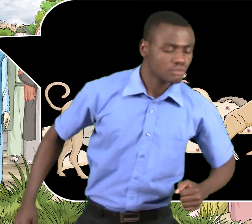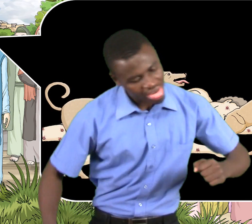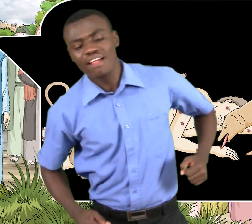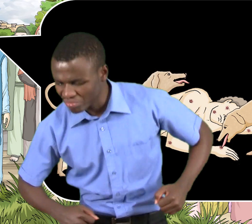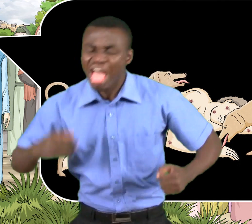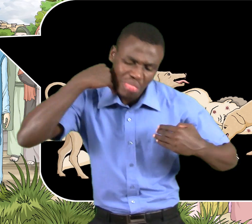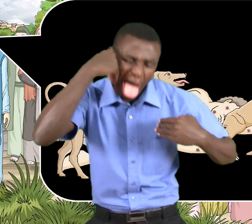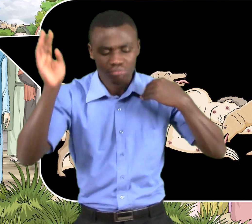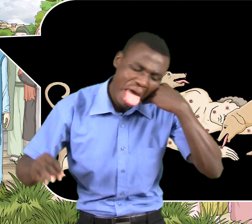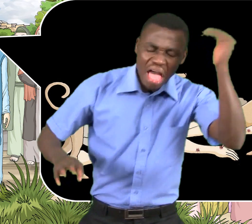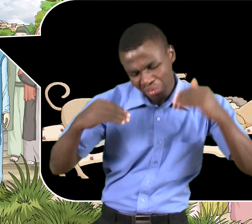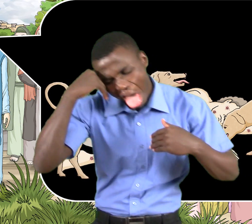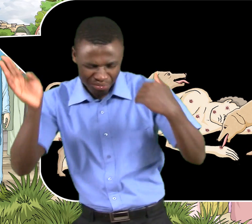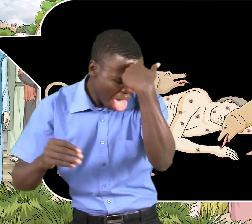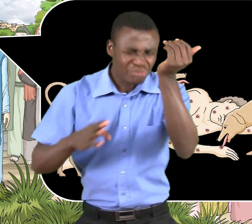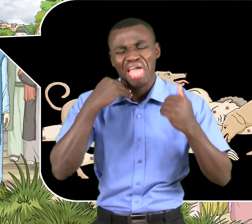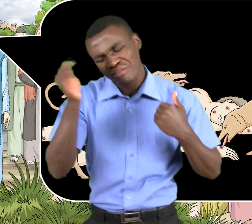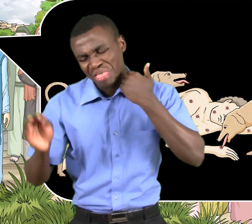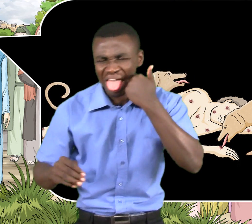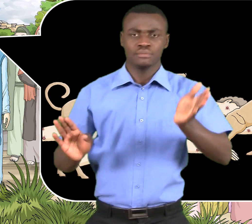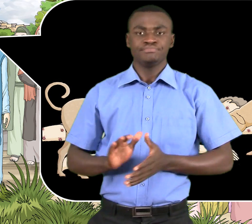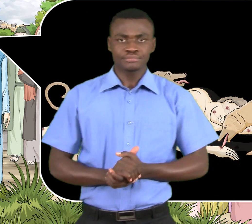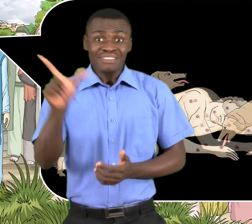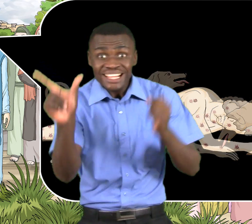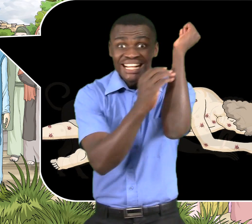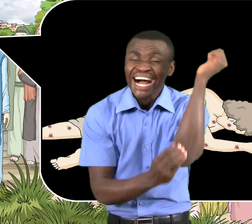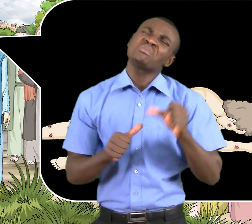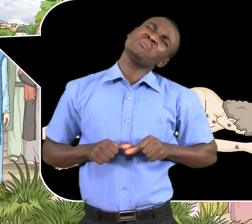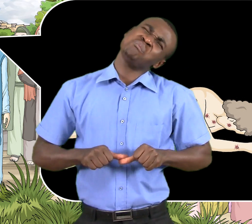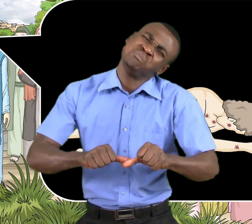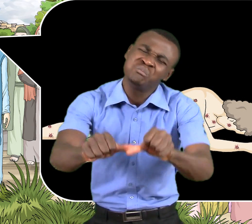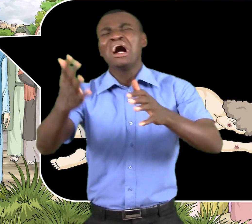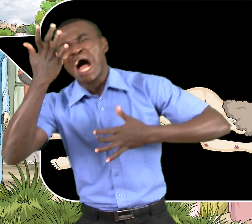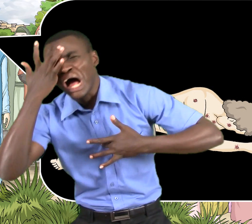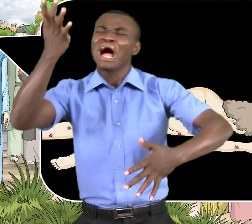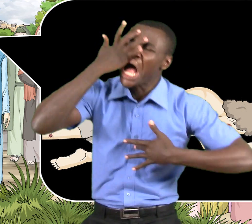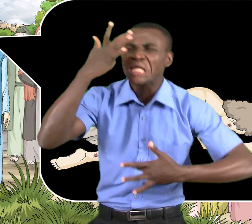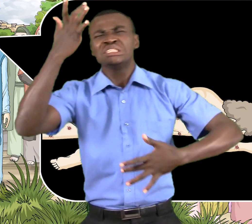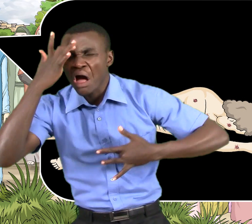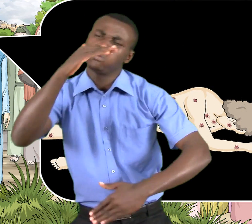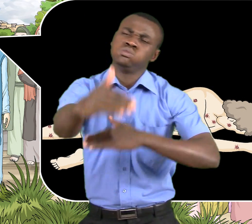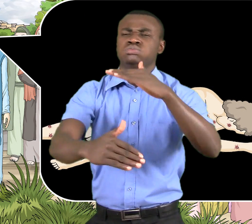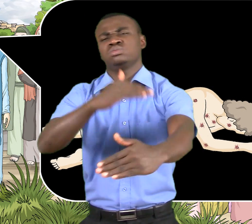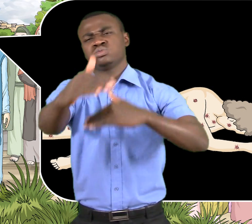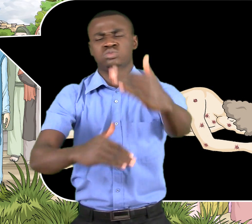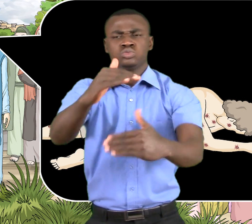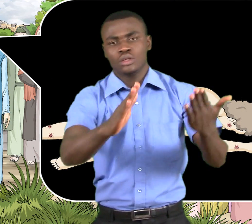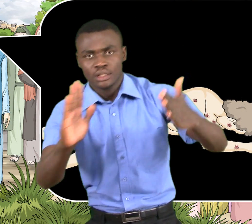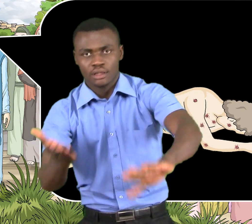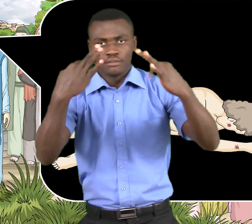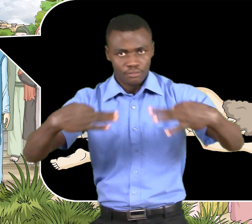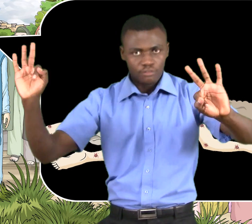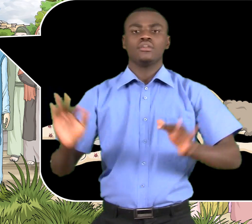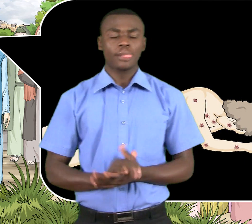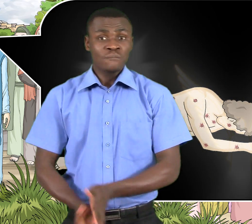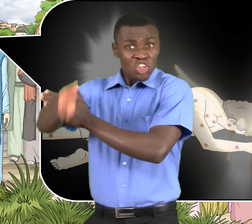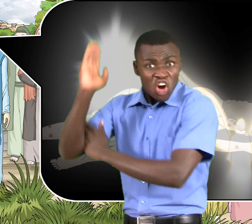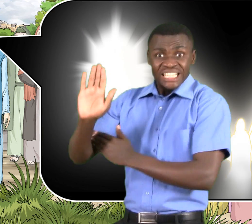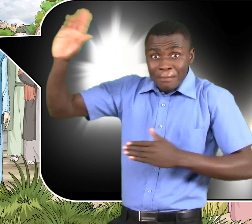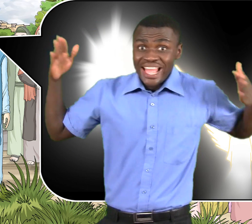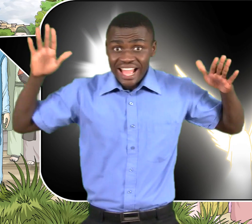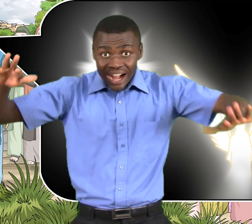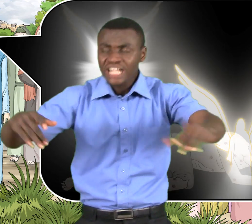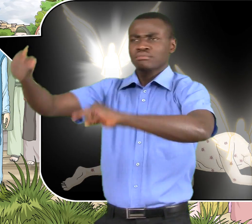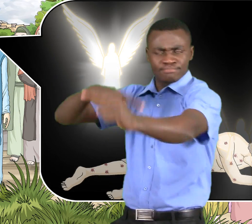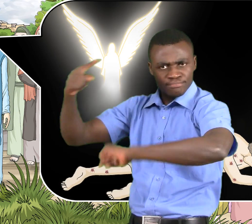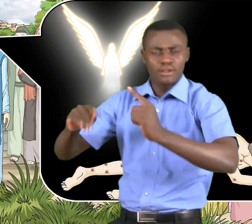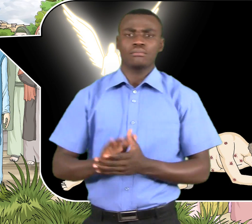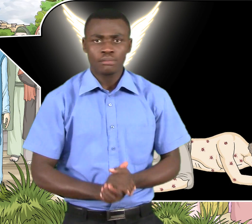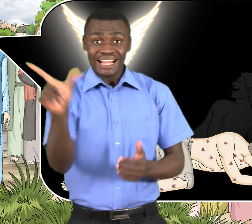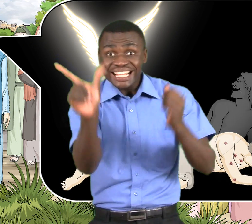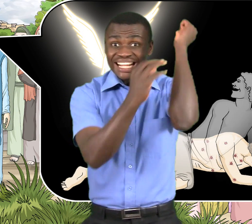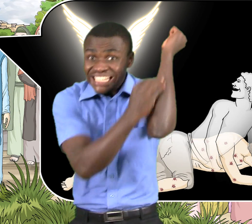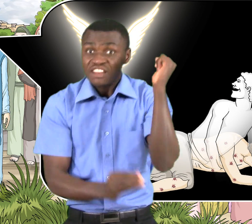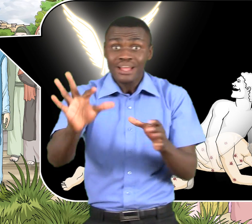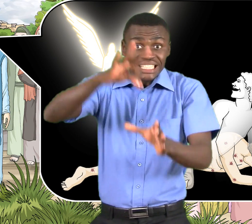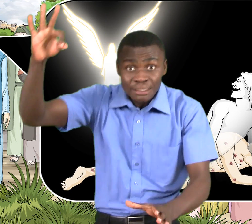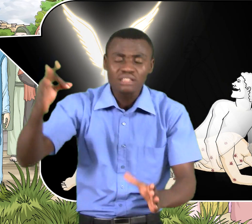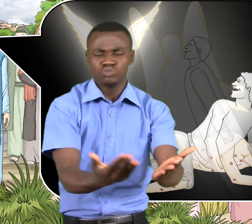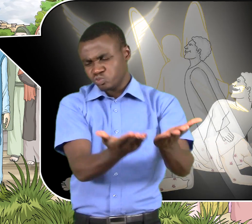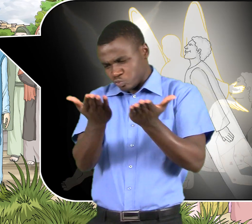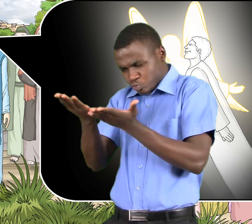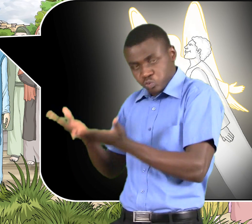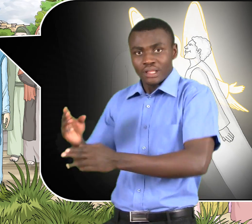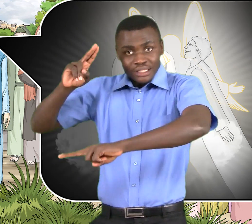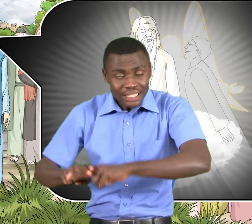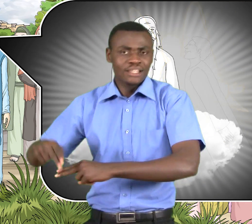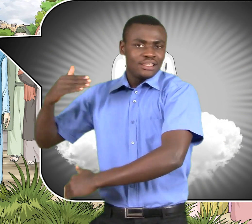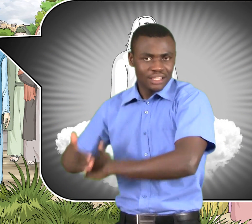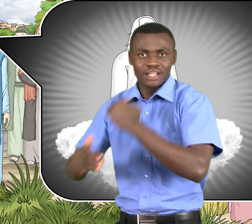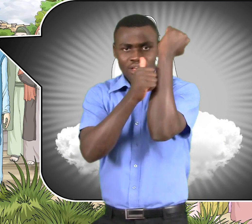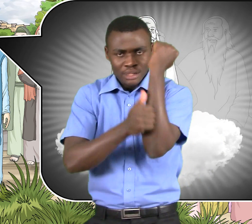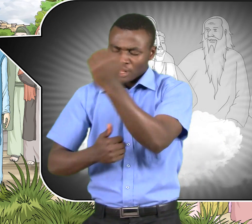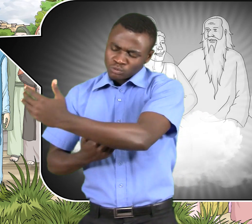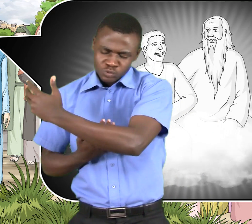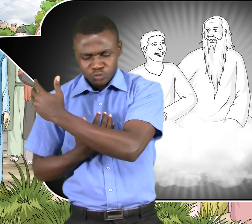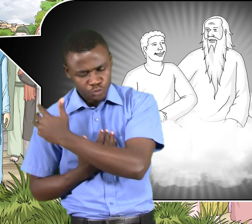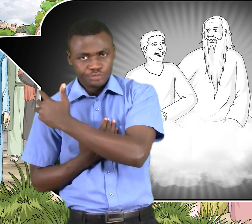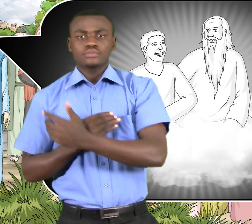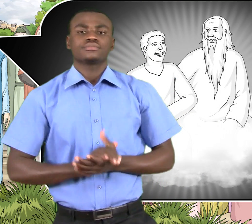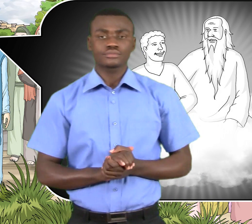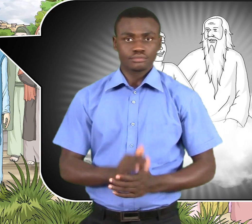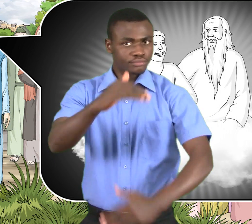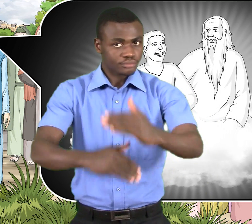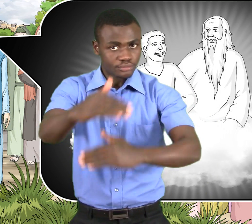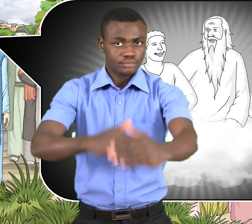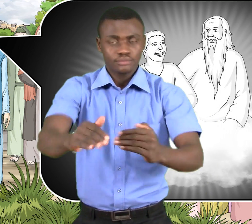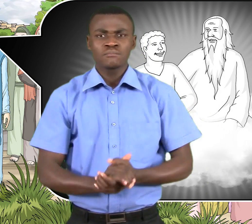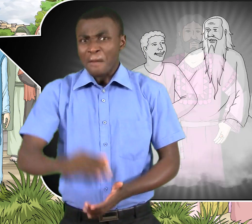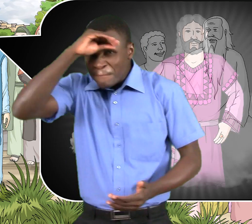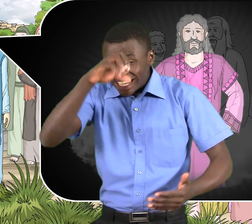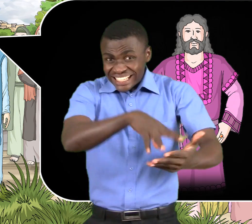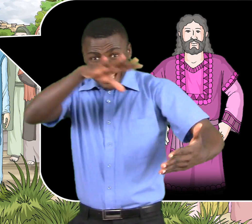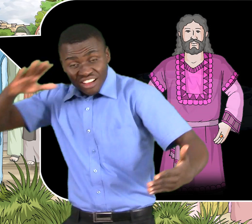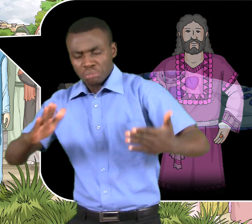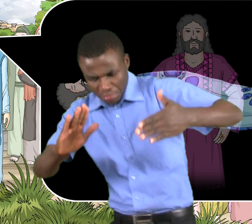One day the beggar died and was carried by the angels to Abraham’s side.